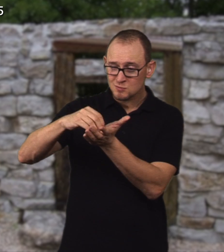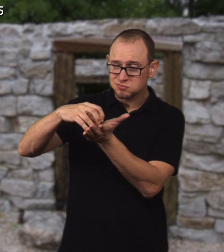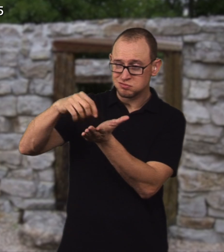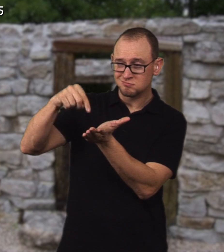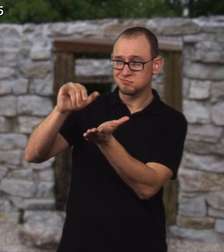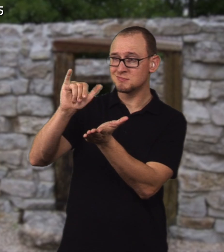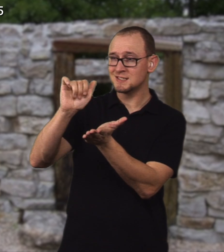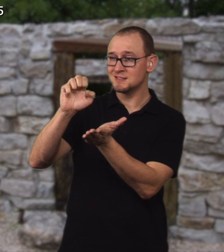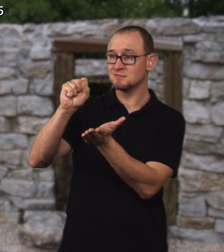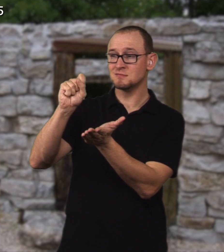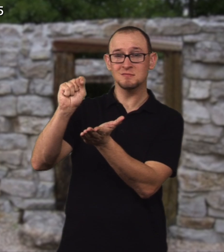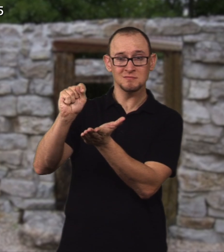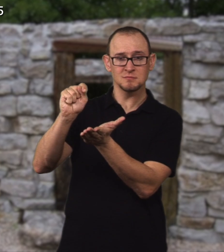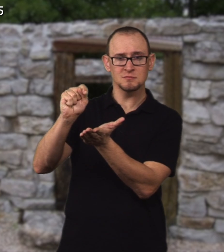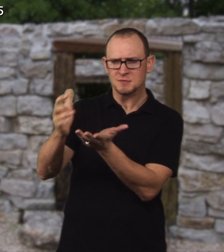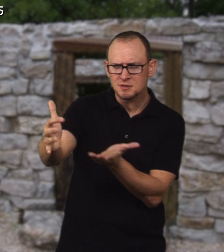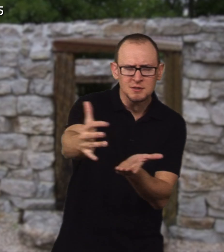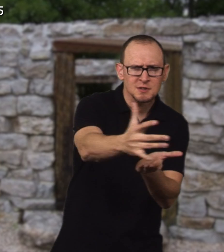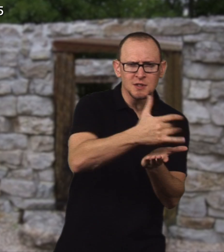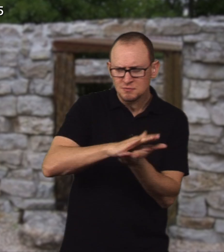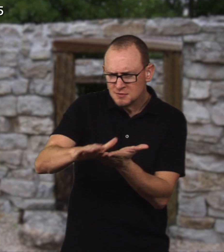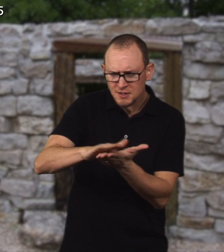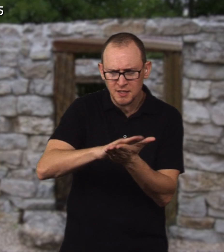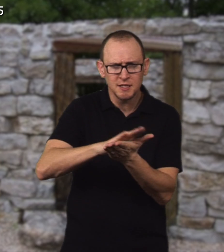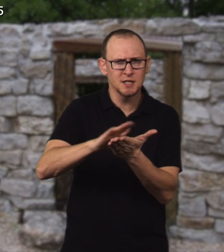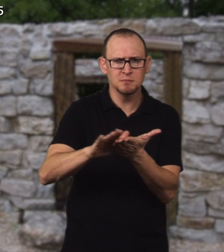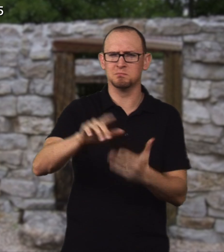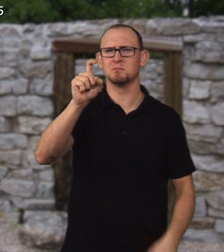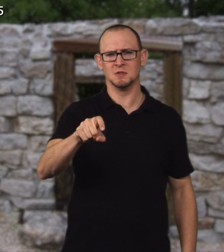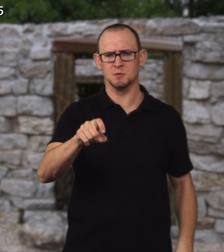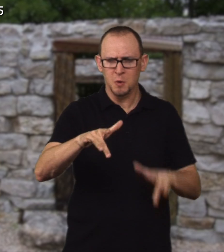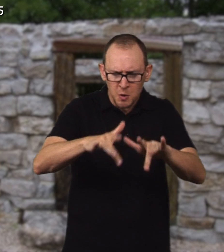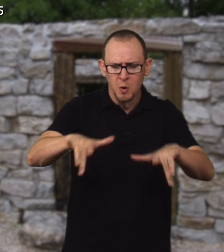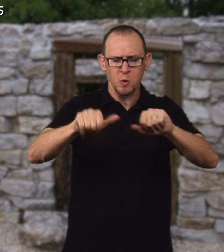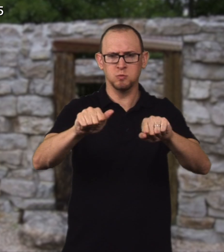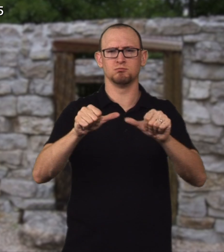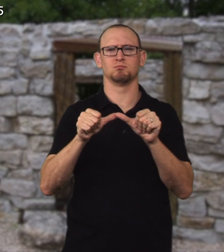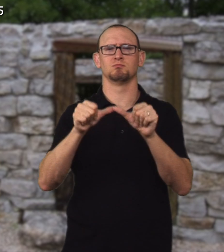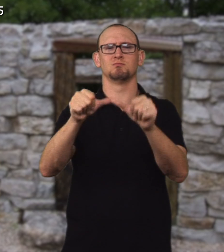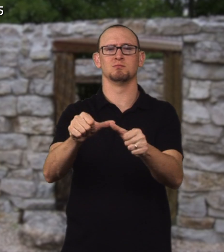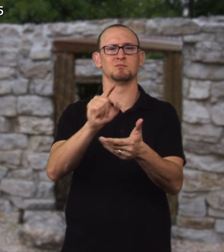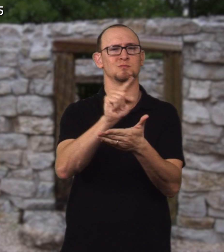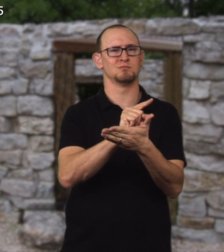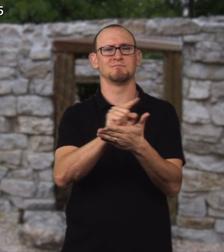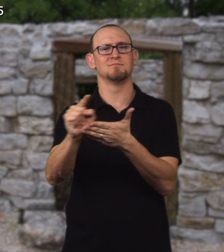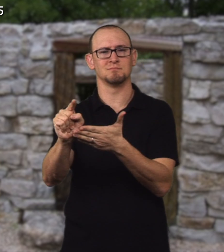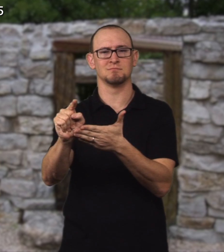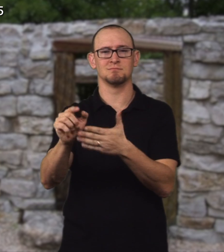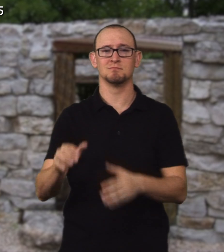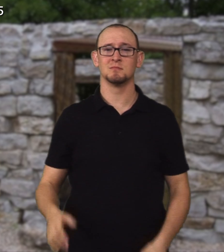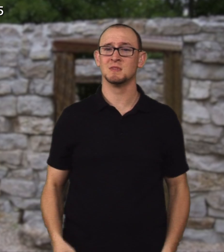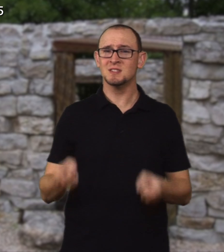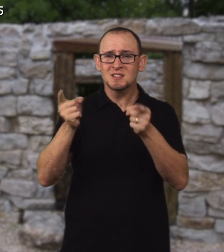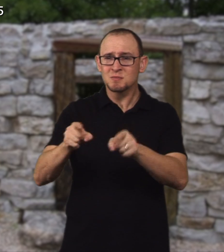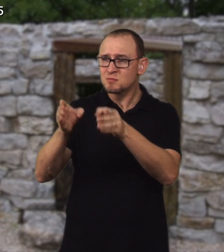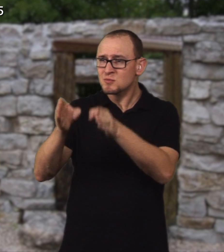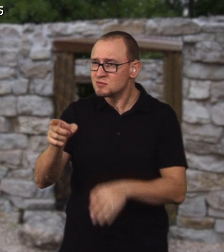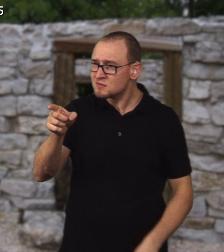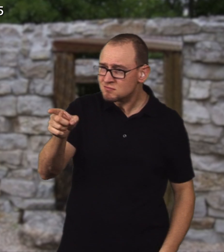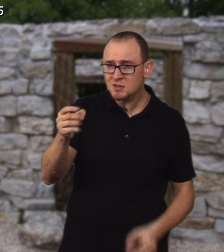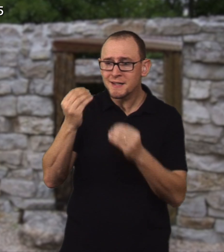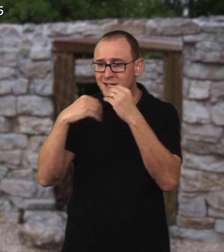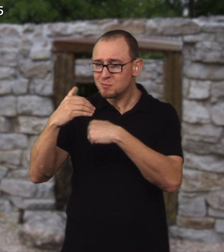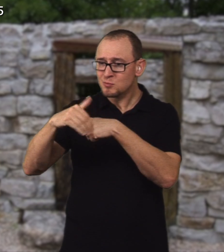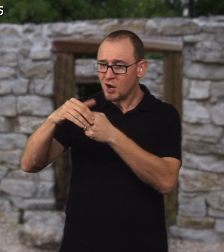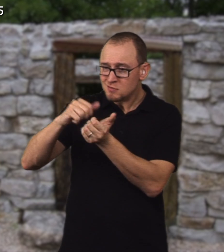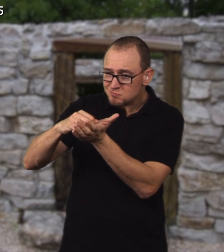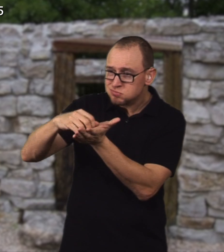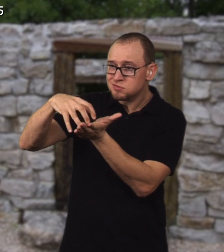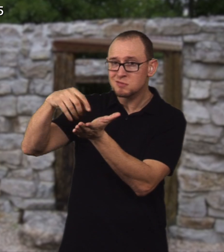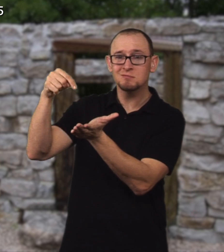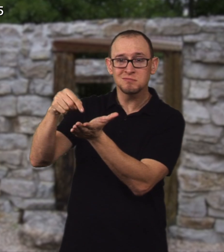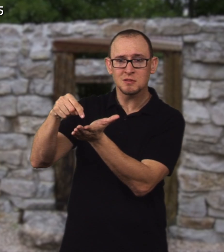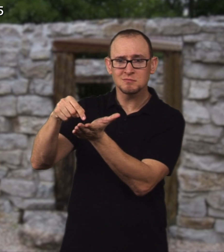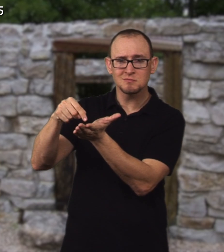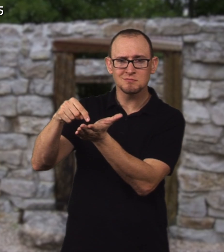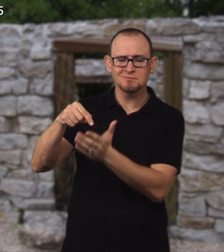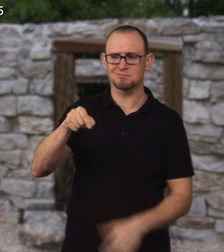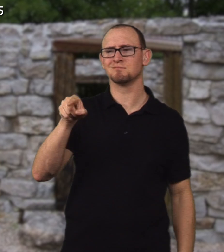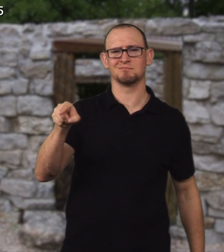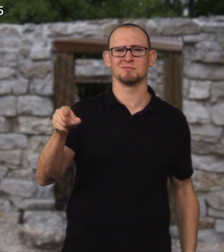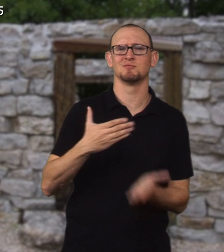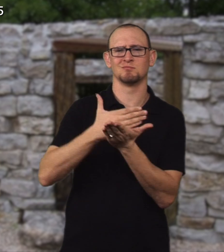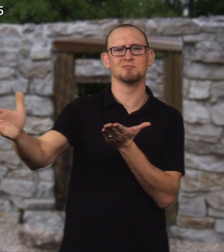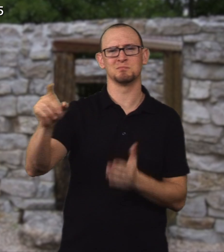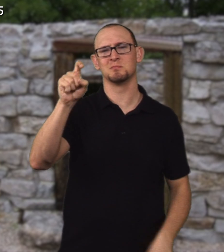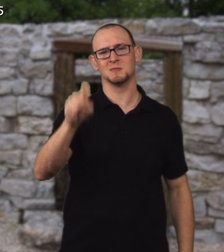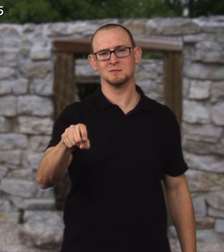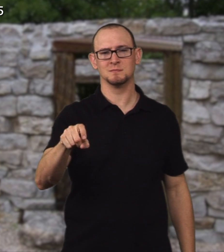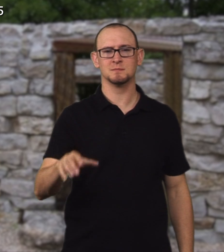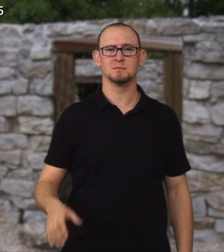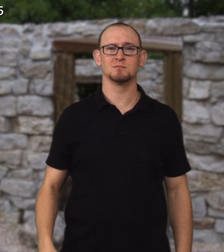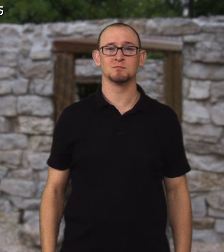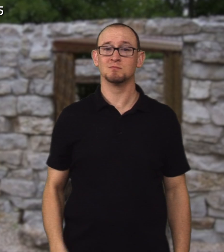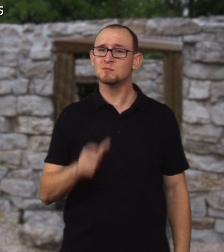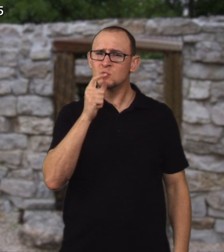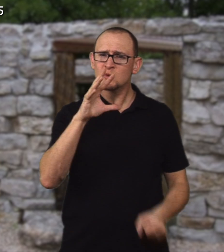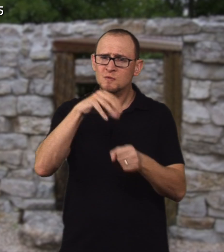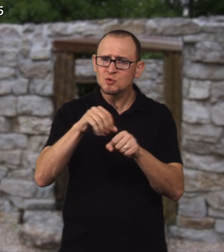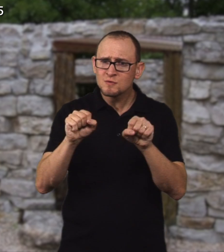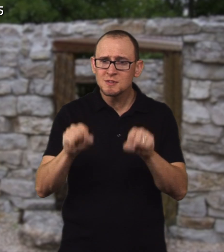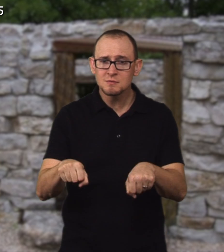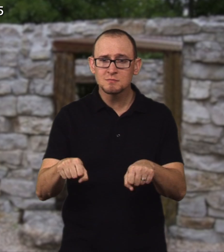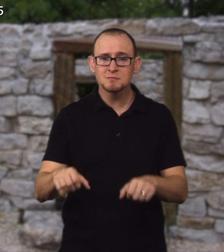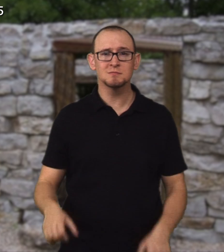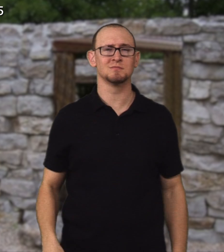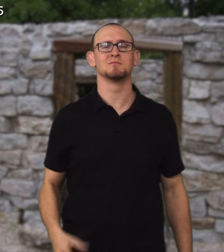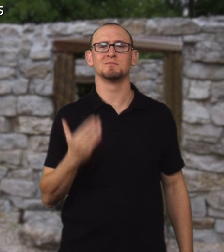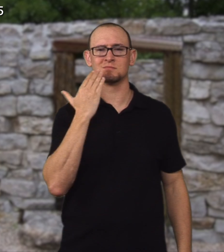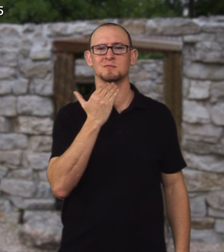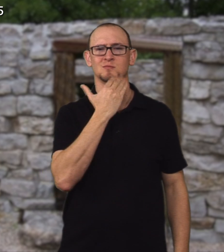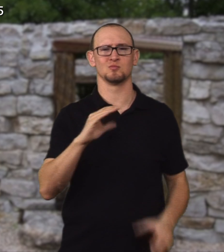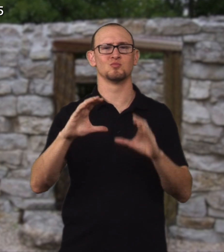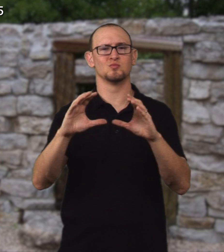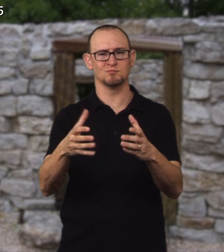Whoever eats anything leavened from the first day through the seventh must be cut off from Israel.